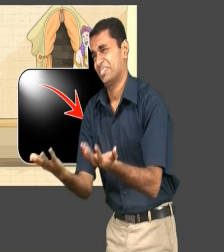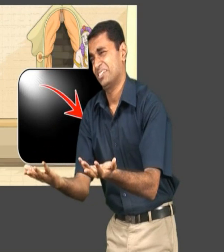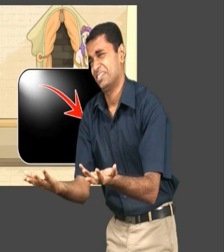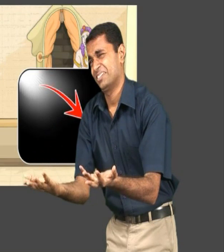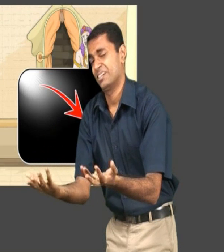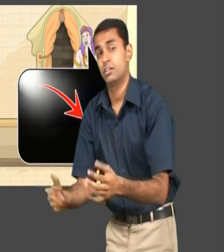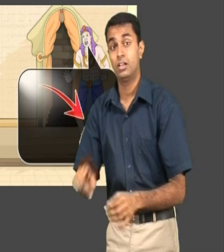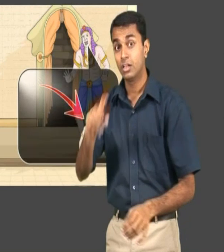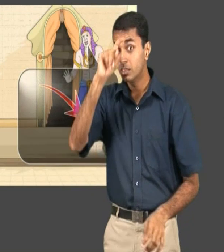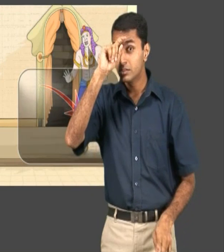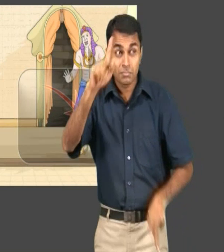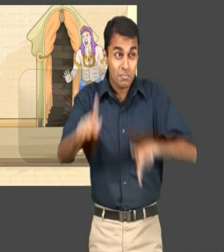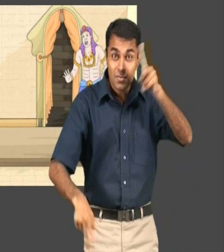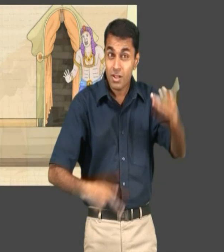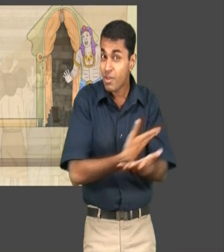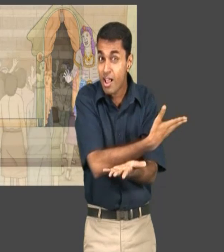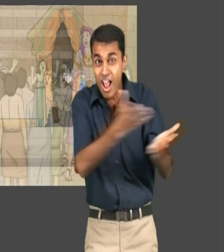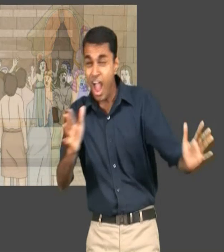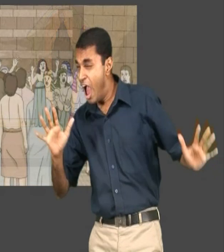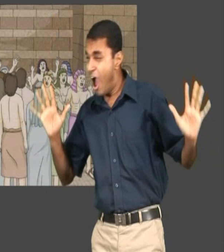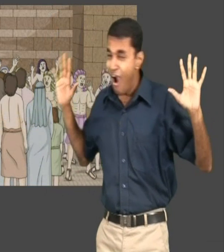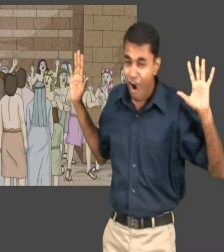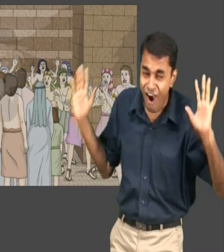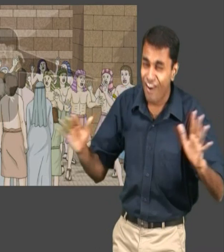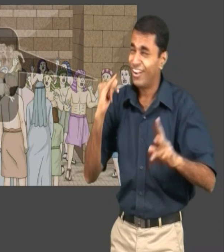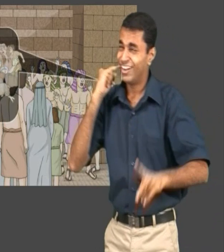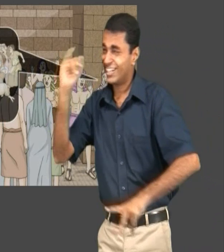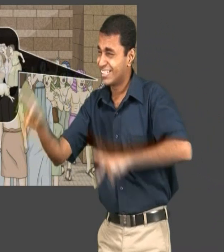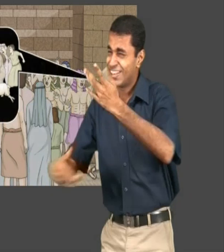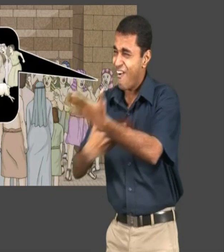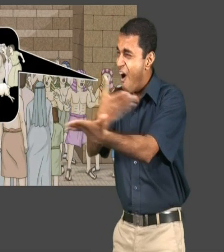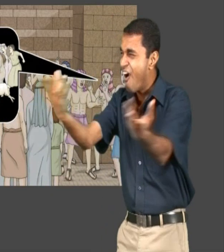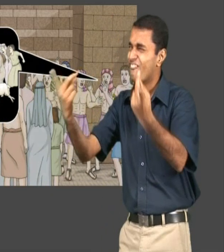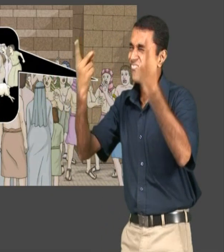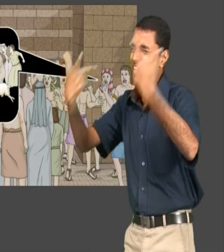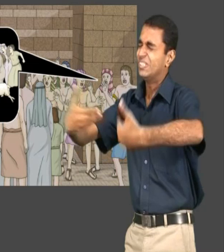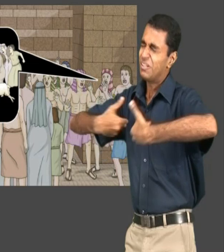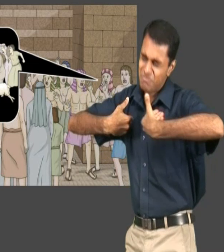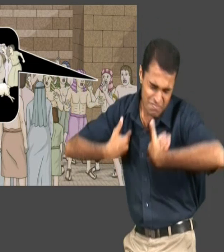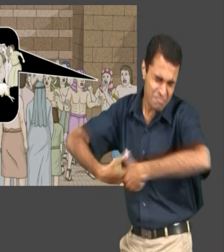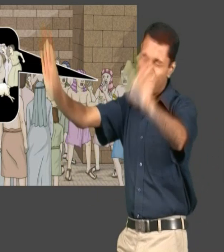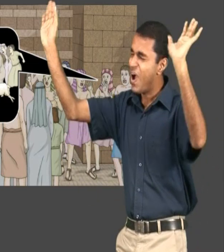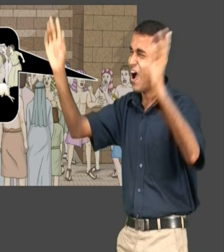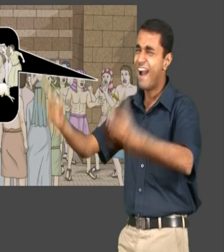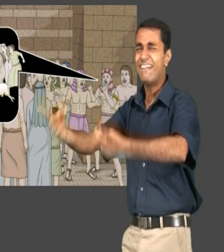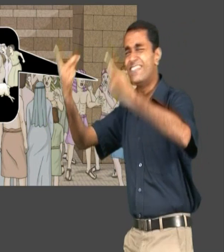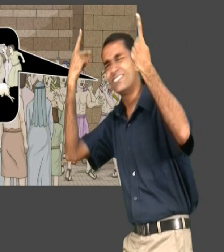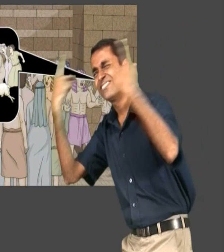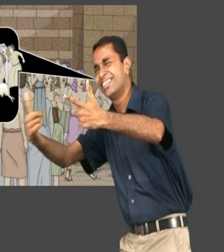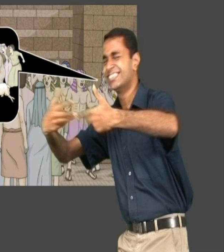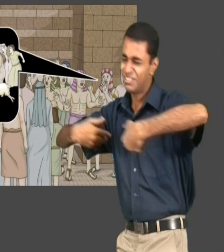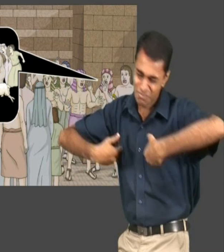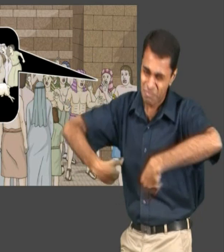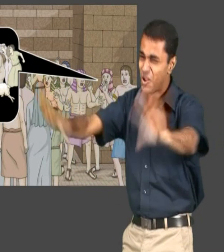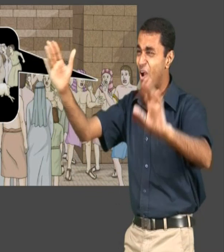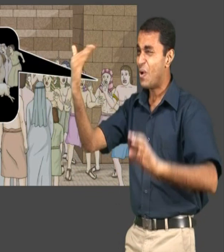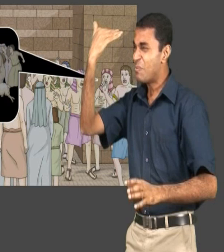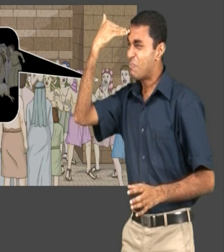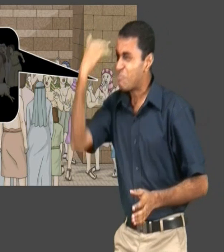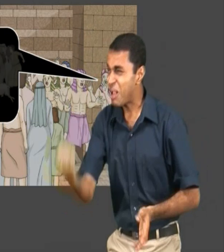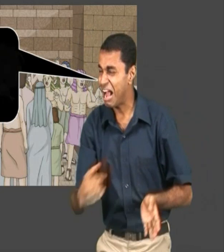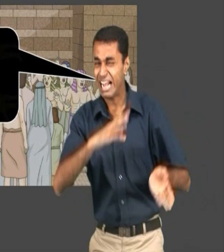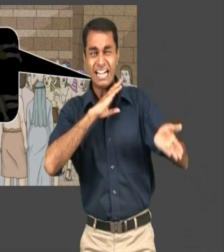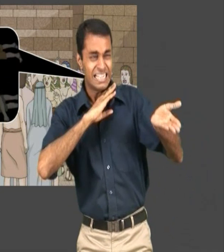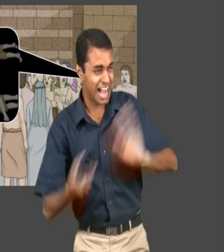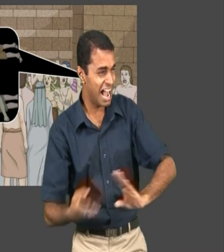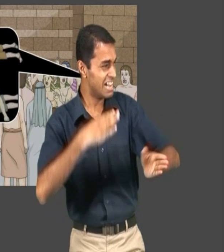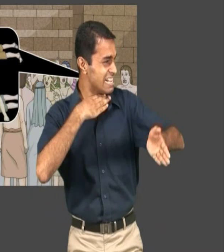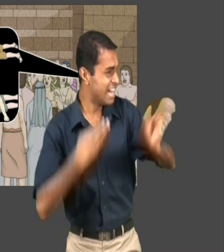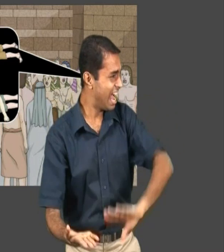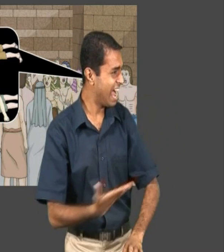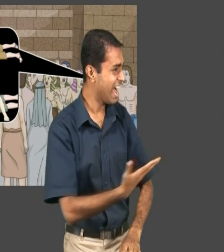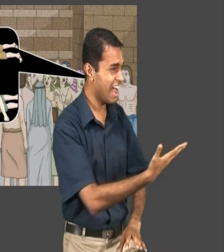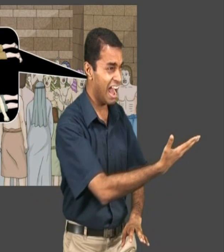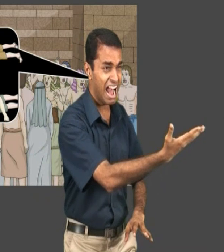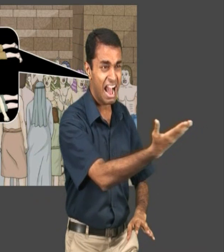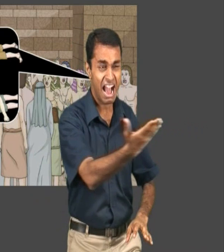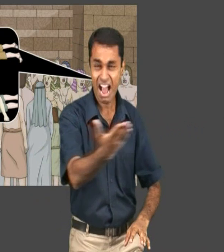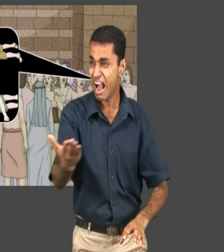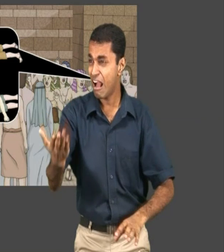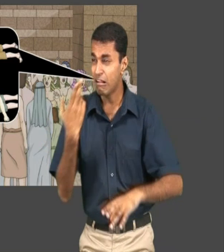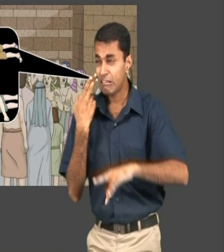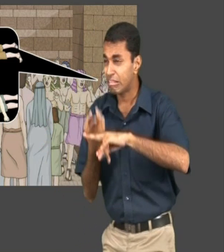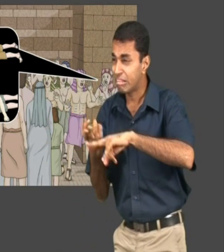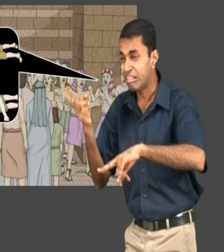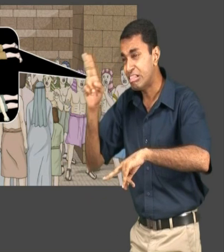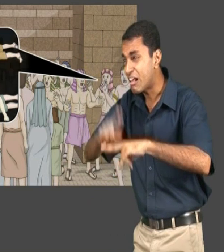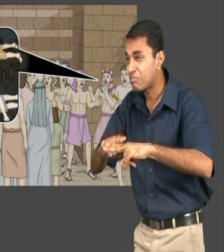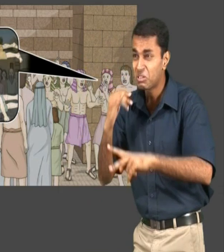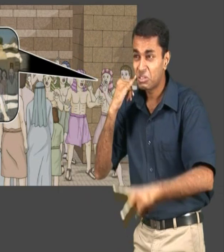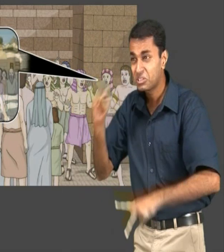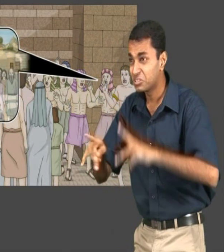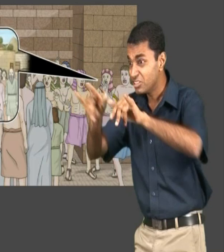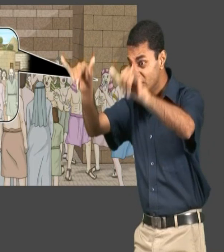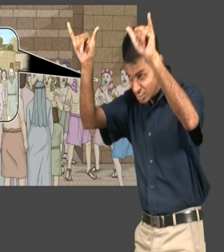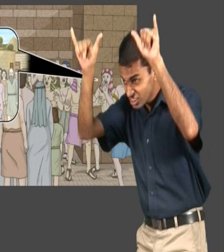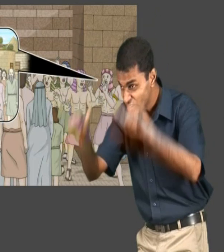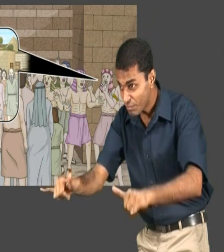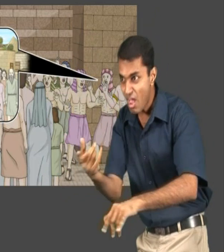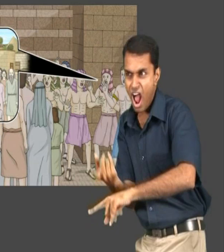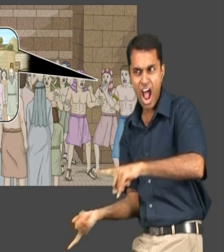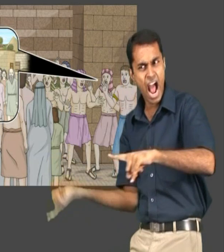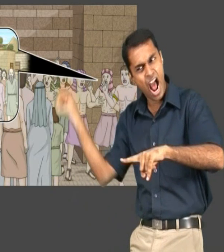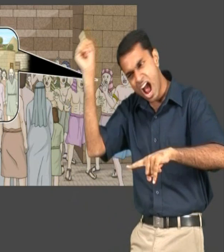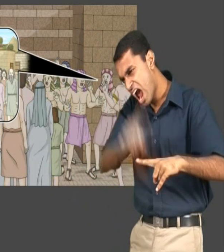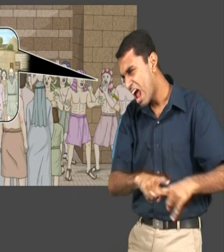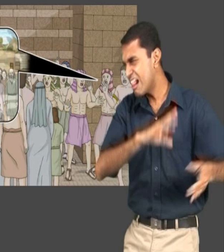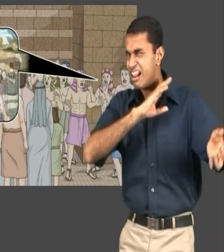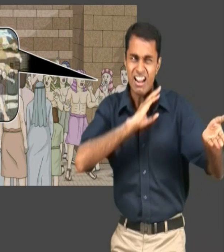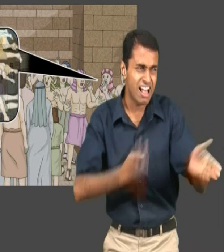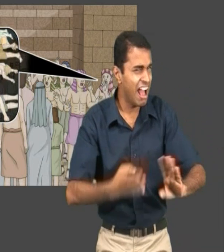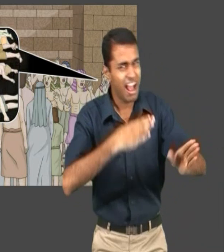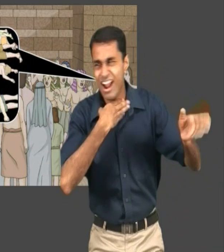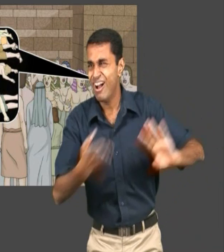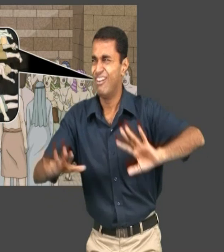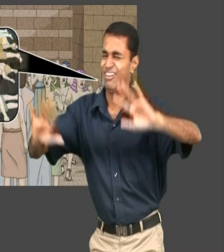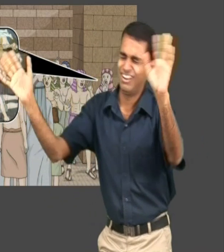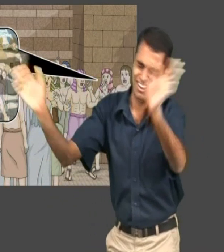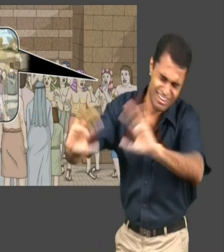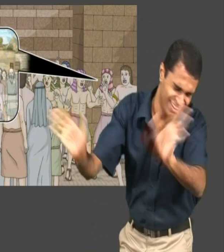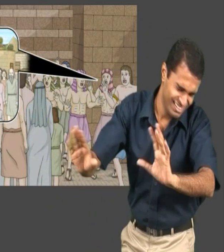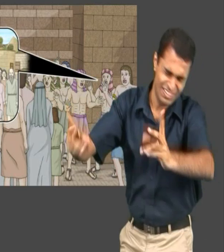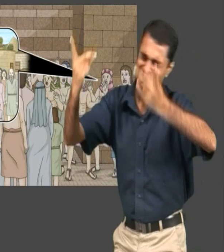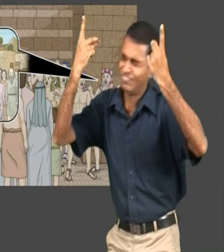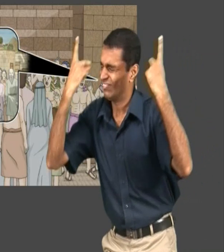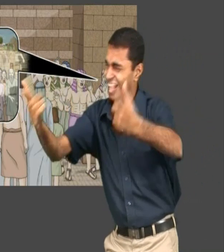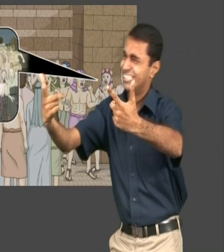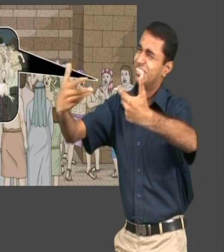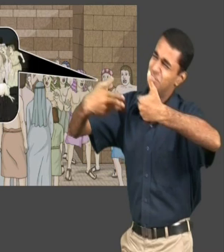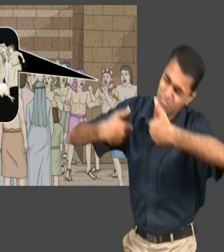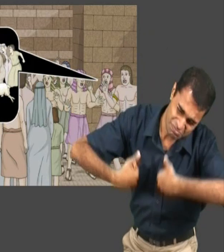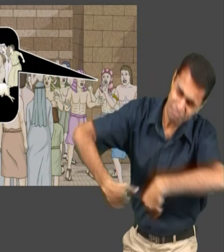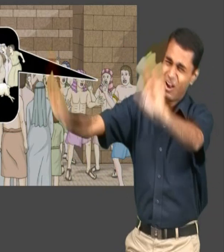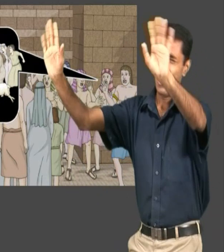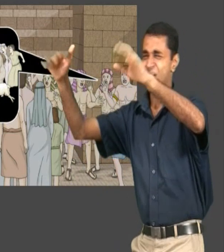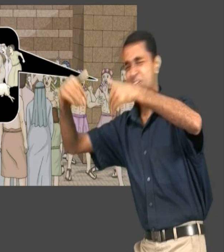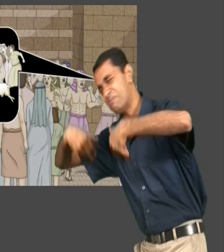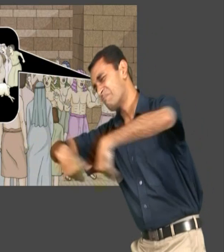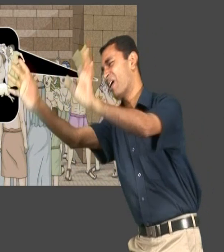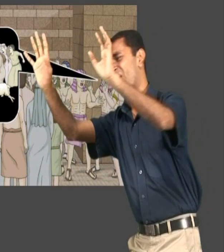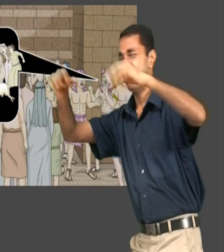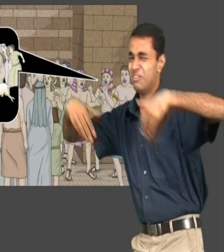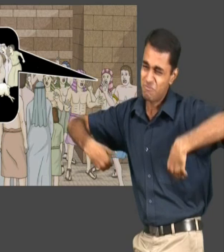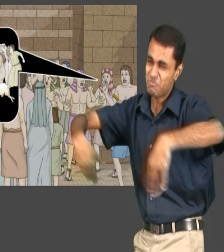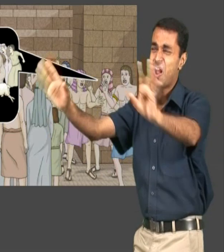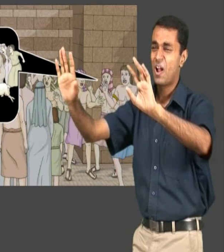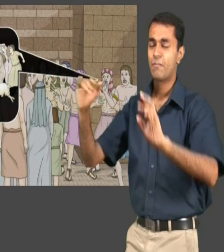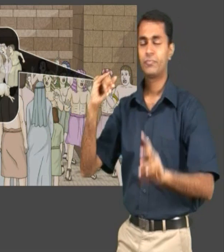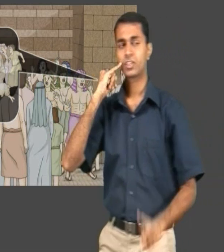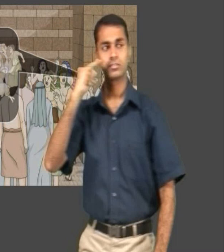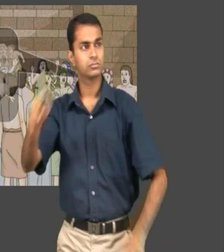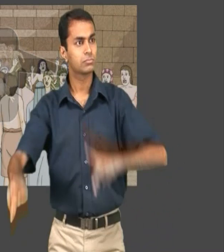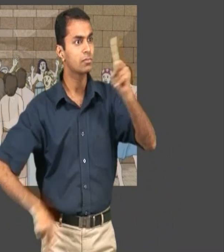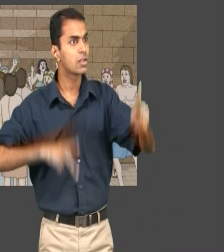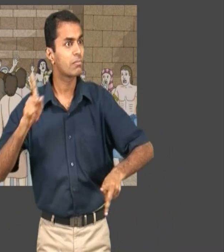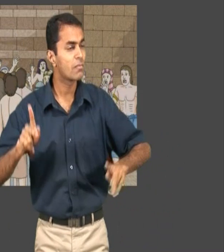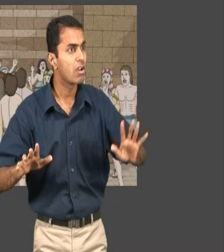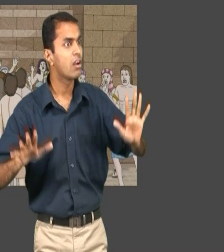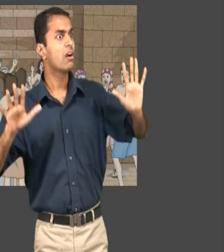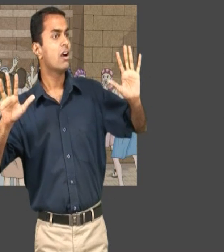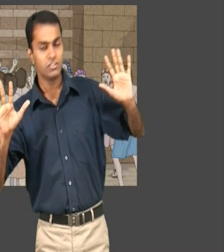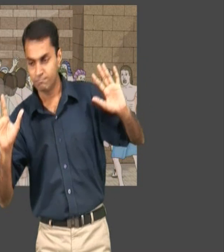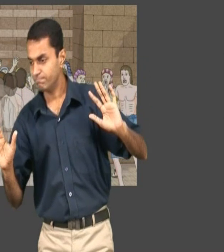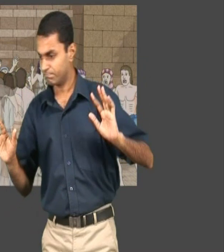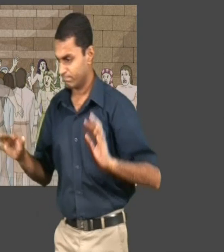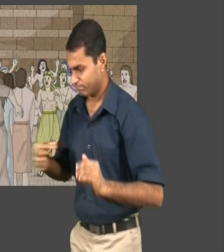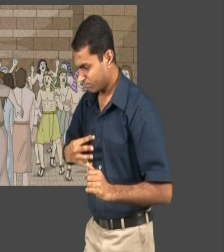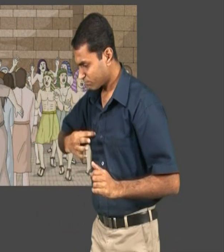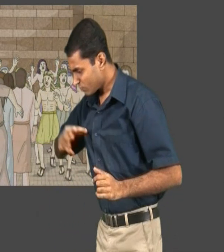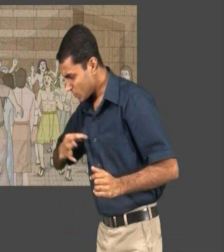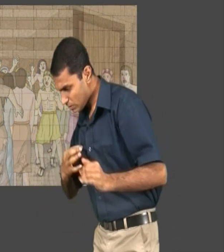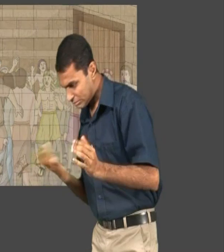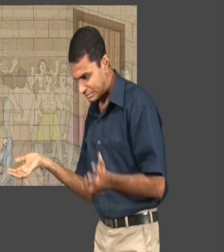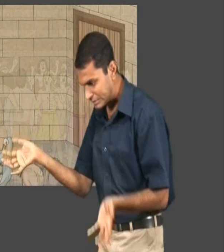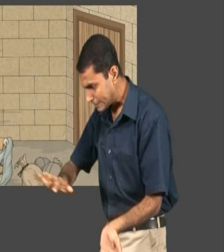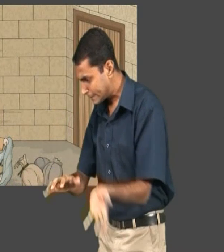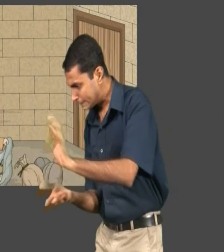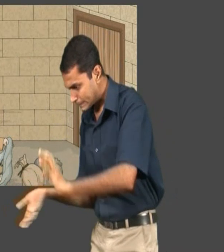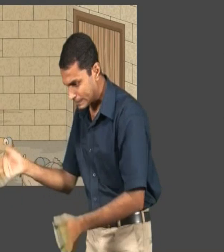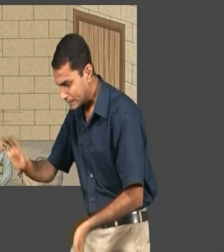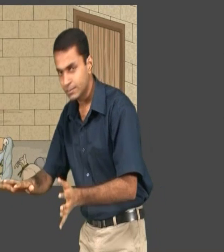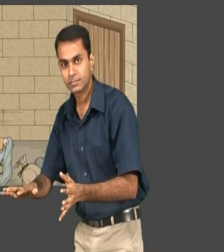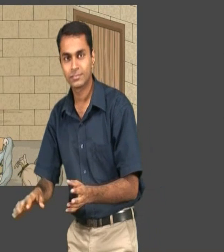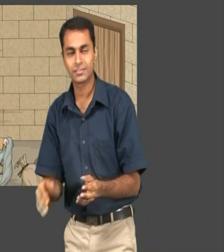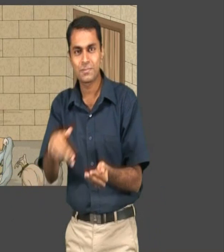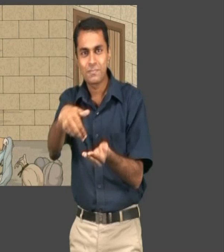And in order to send them out of the land quickly, the Egyptians urged the people on. “For otherwise,” they said, “we are all going to die!”